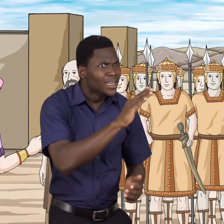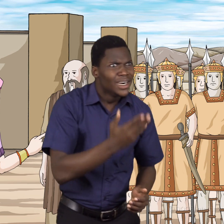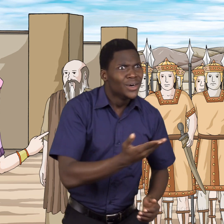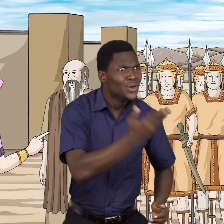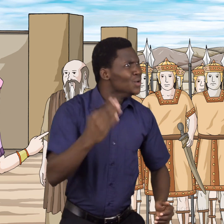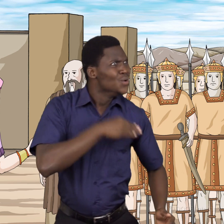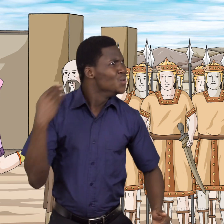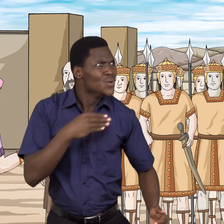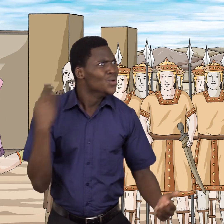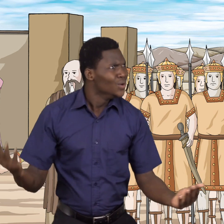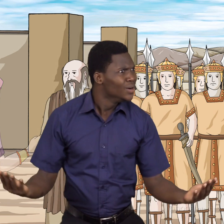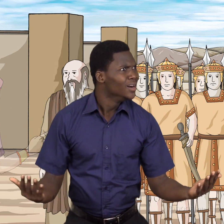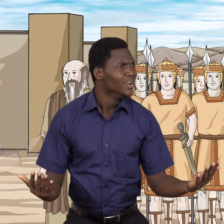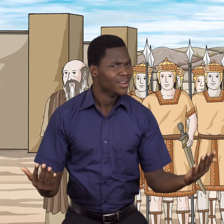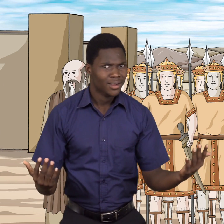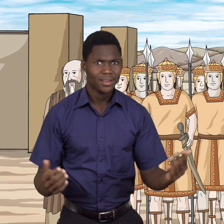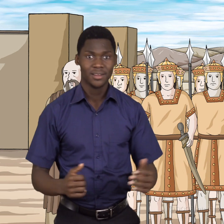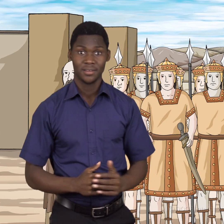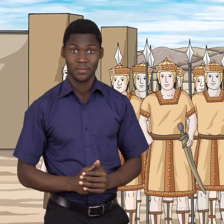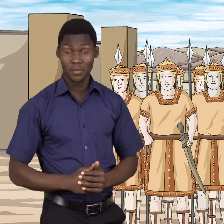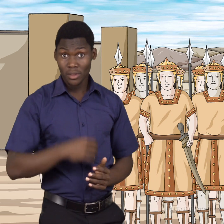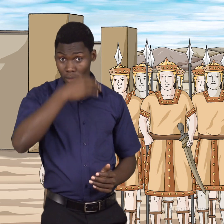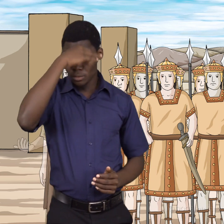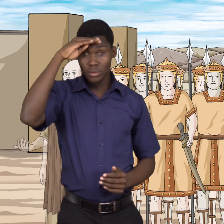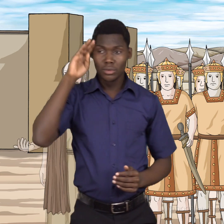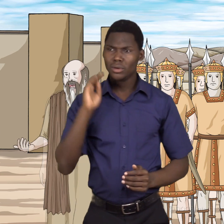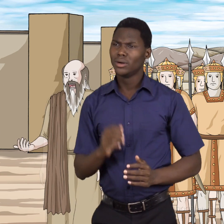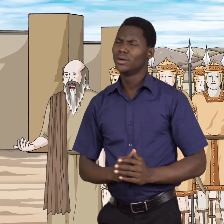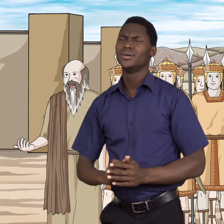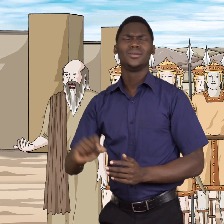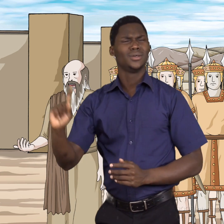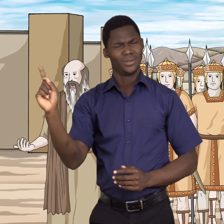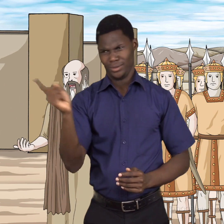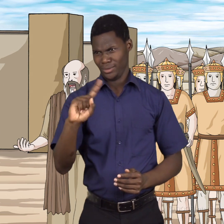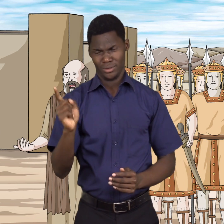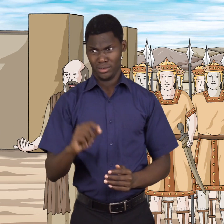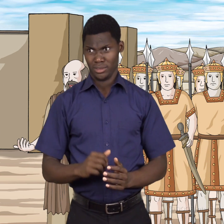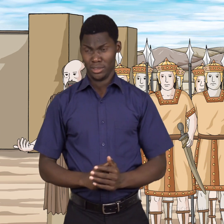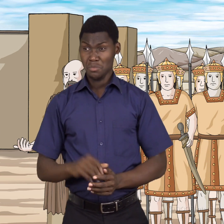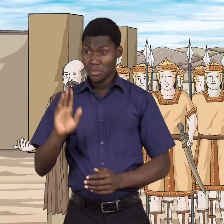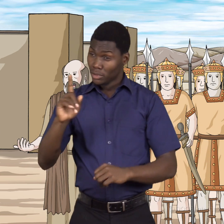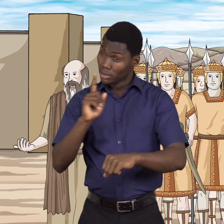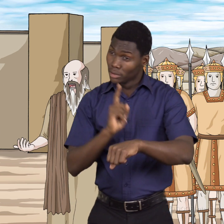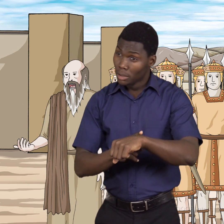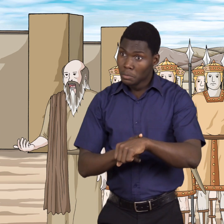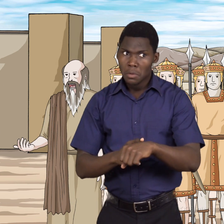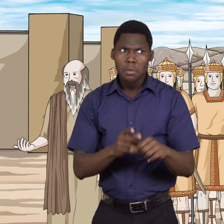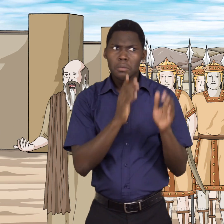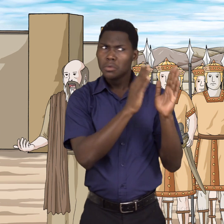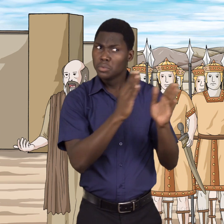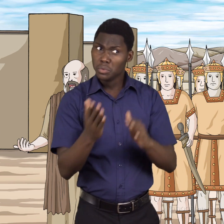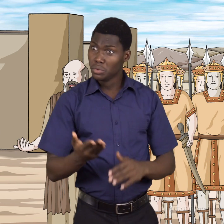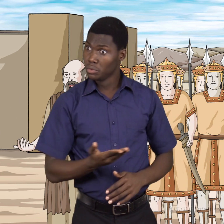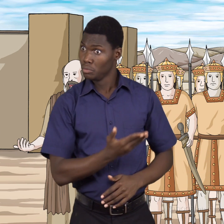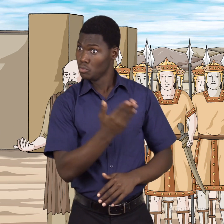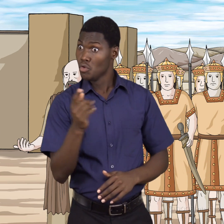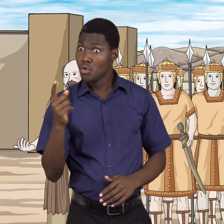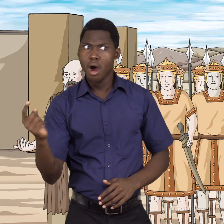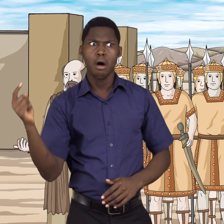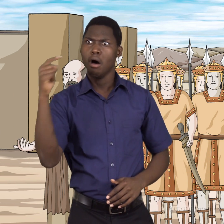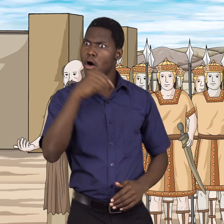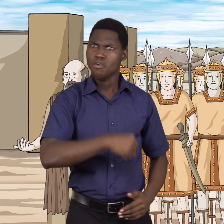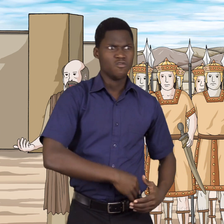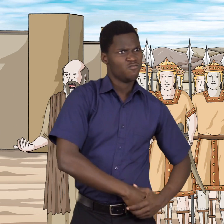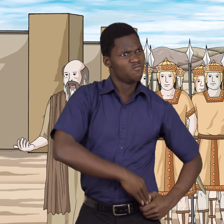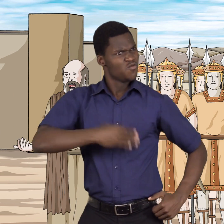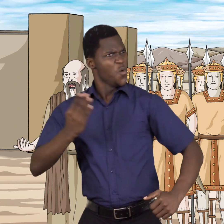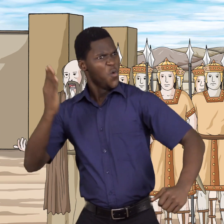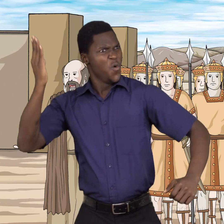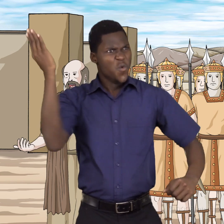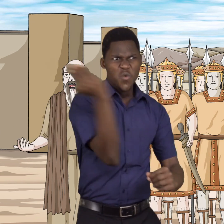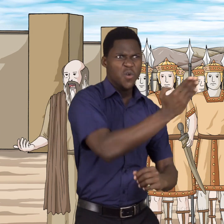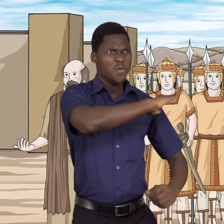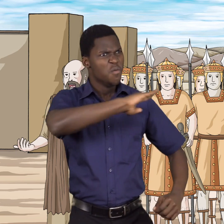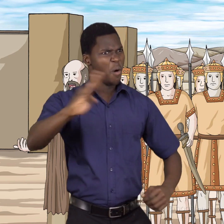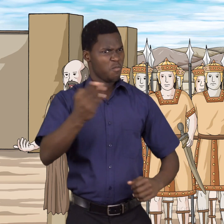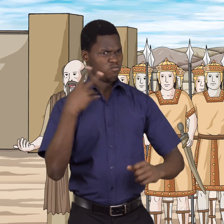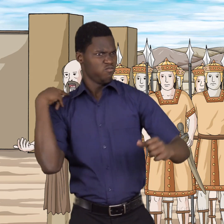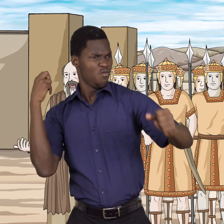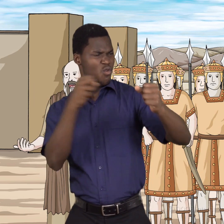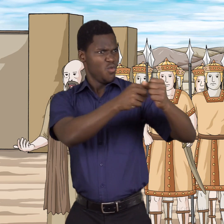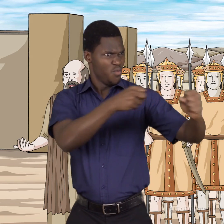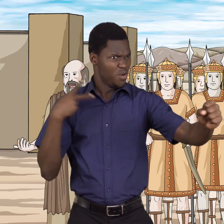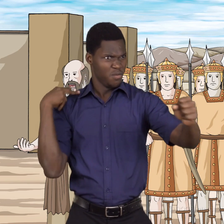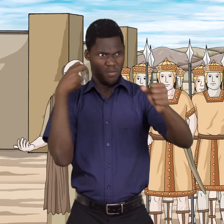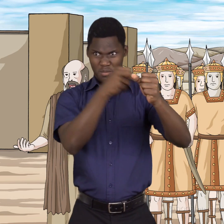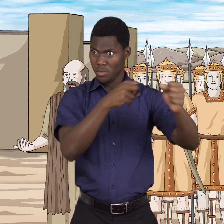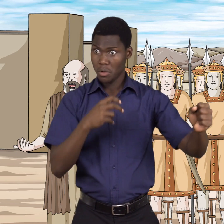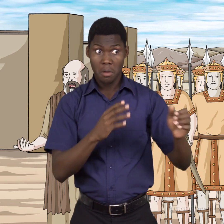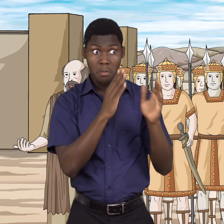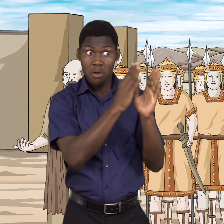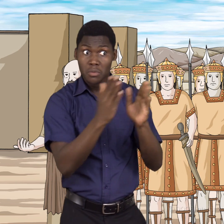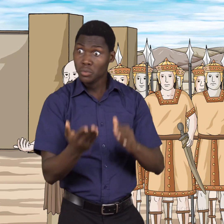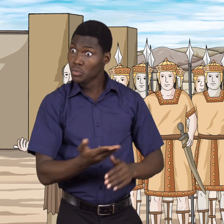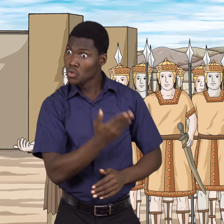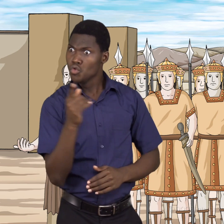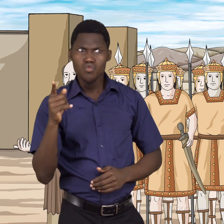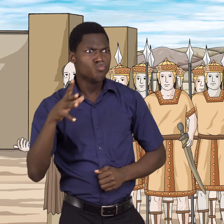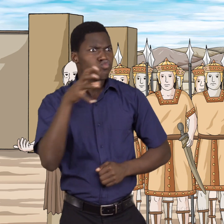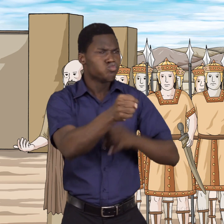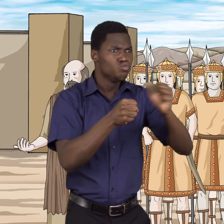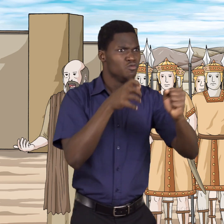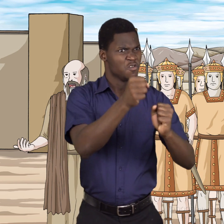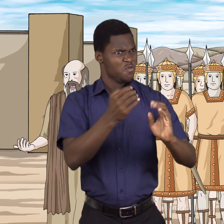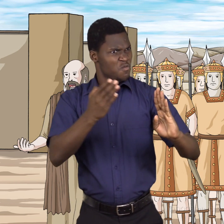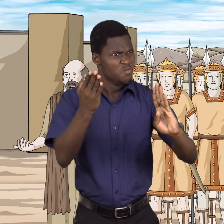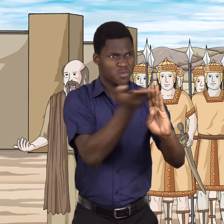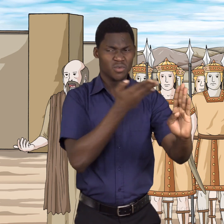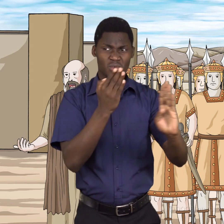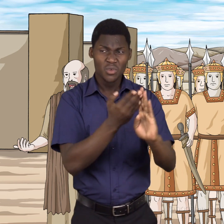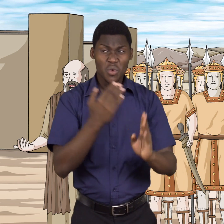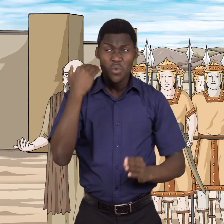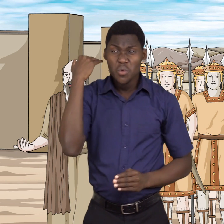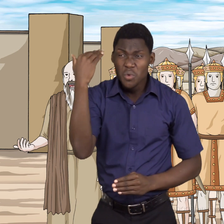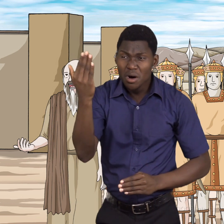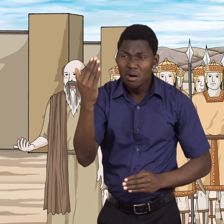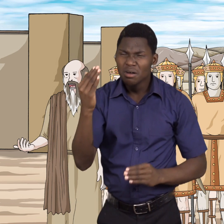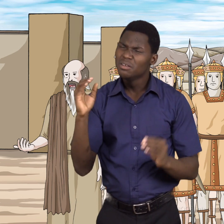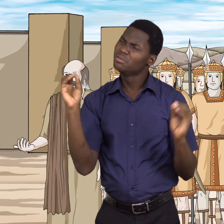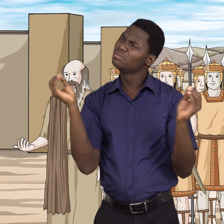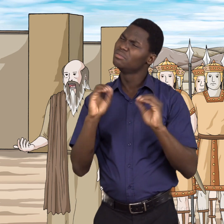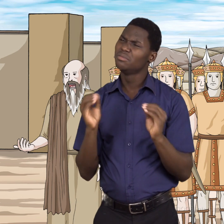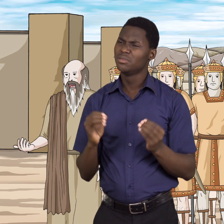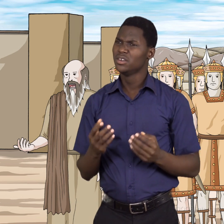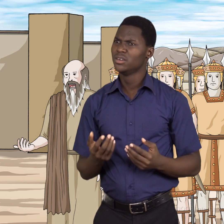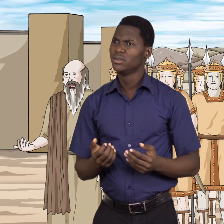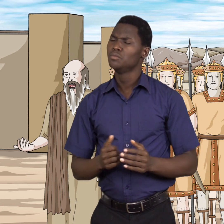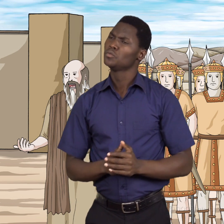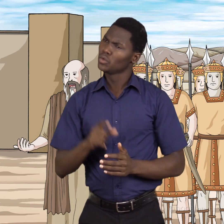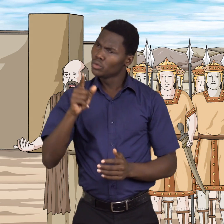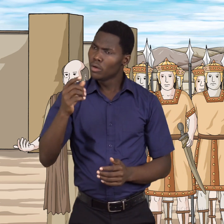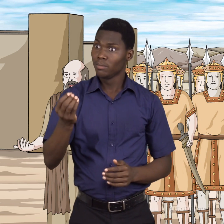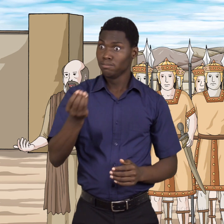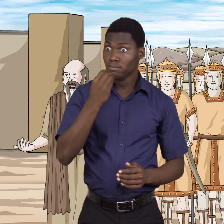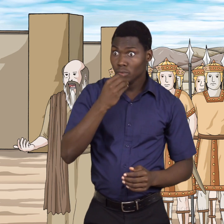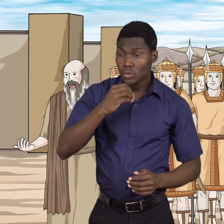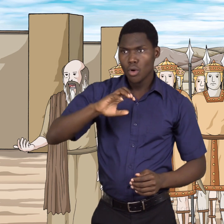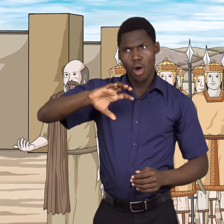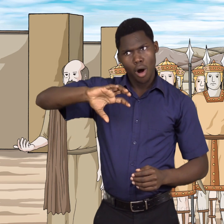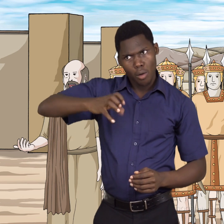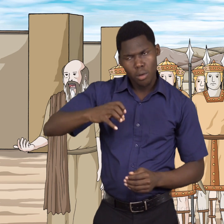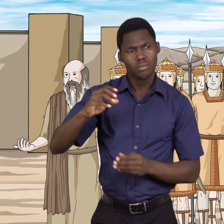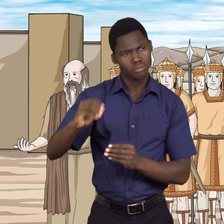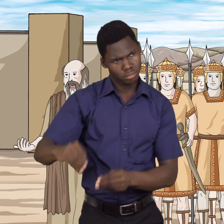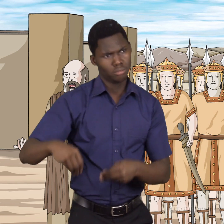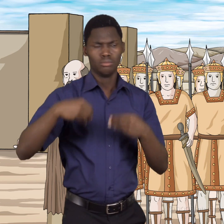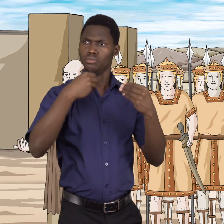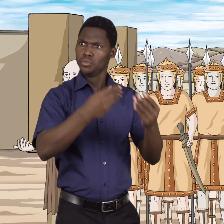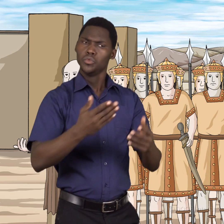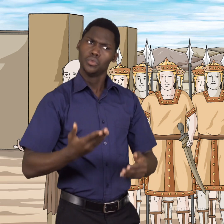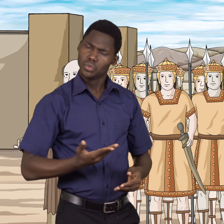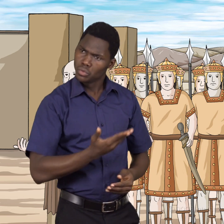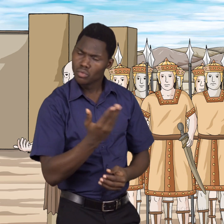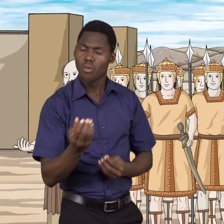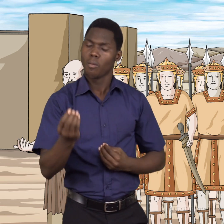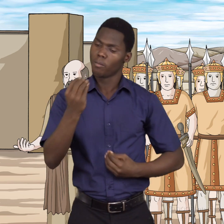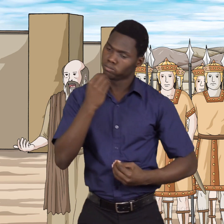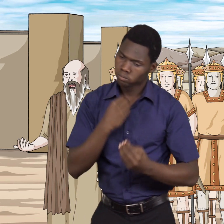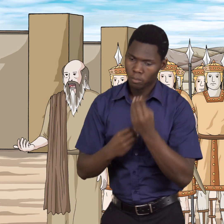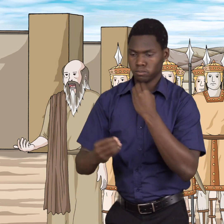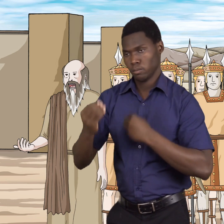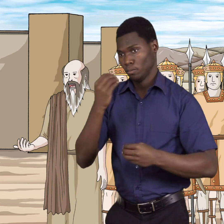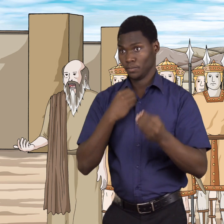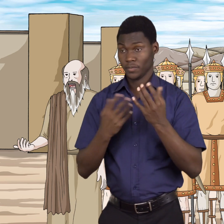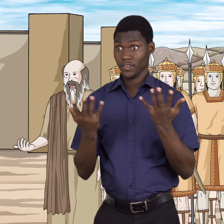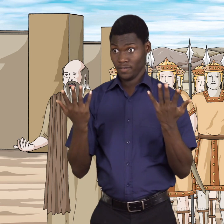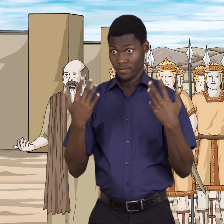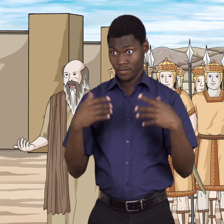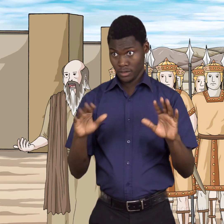“Do not kill them,” he replied. “Would you kill those you have captured with your own sword or bow?